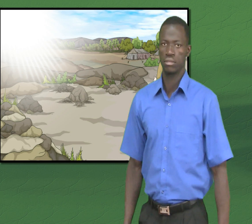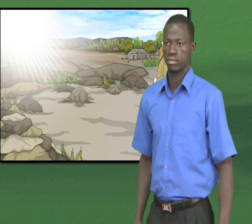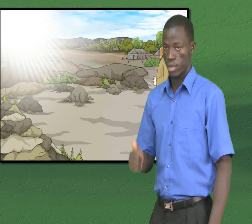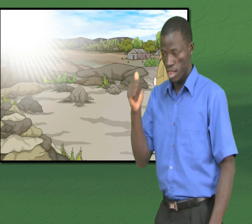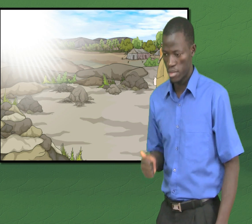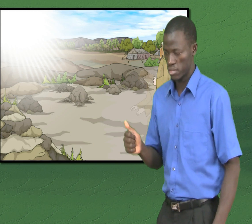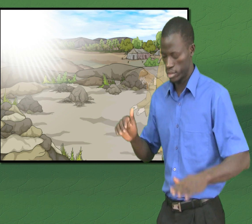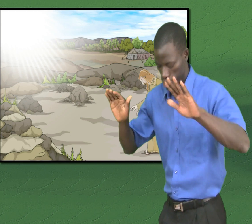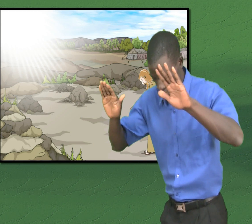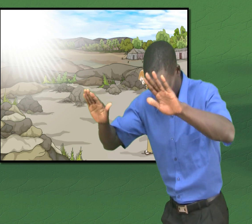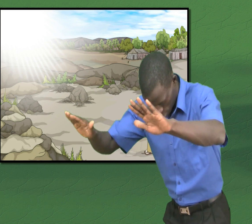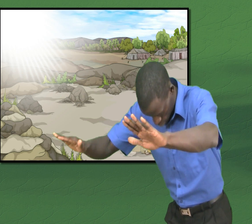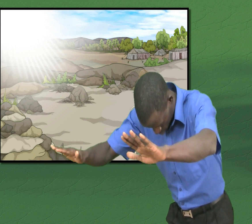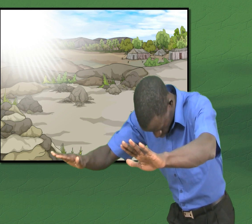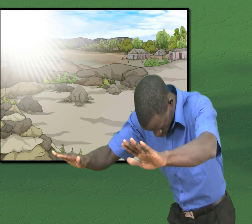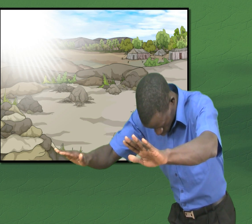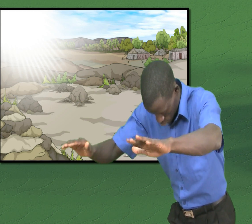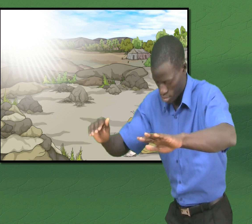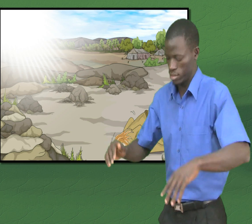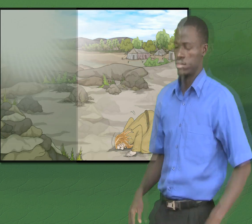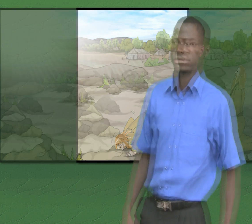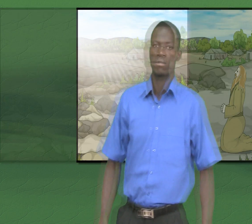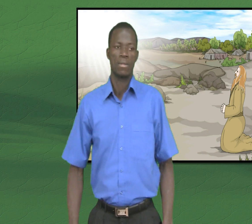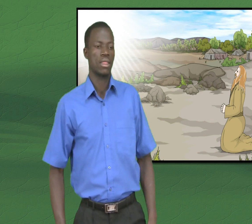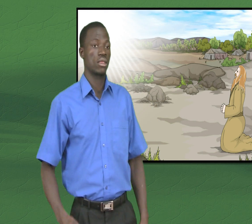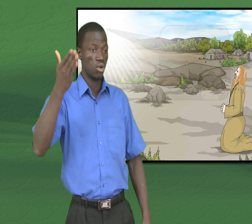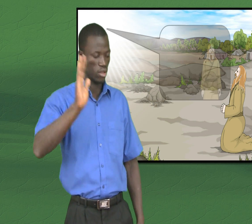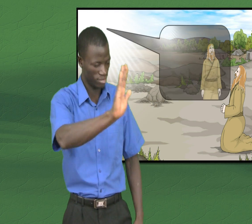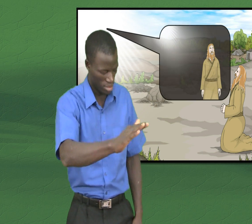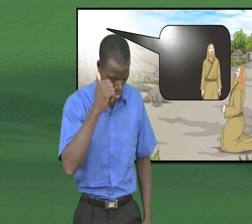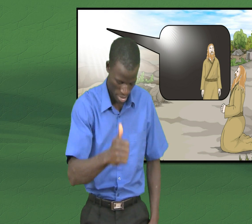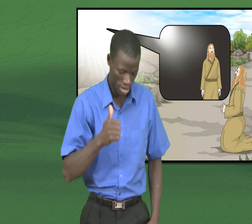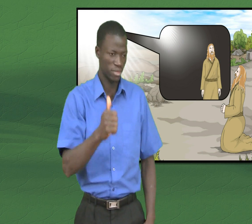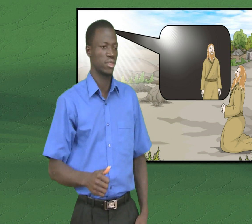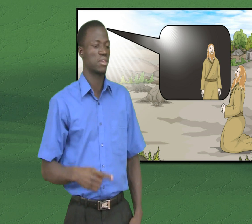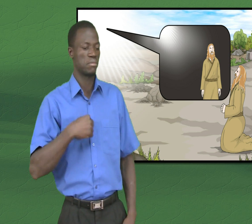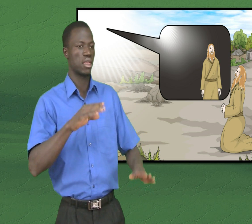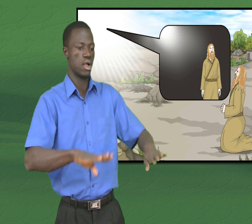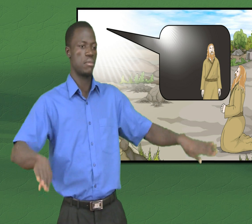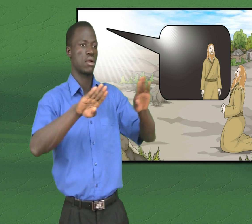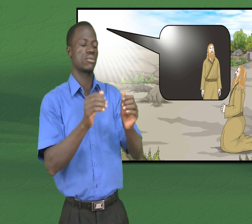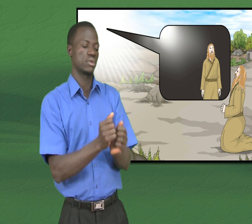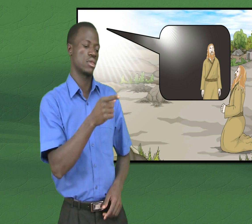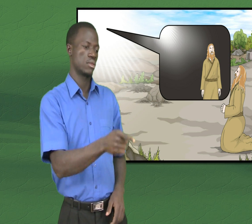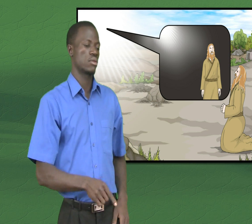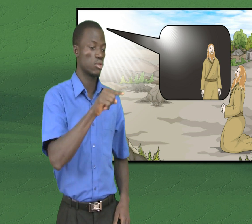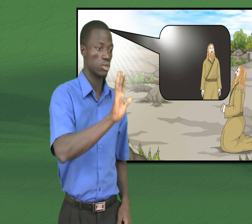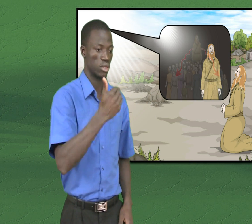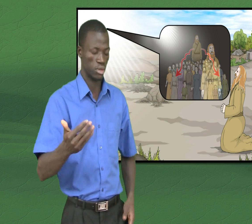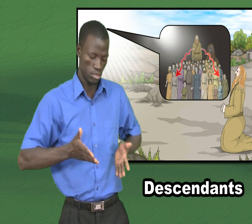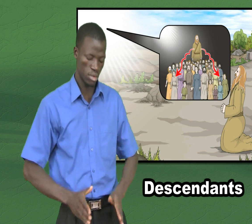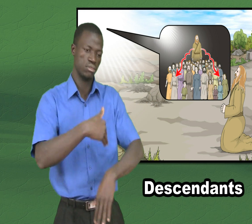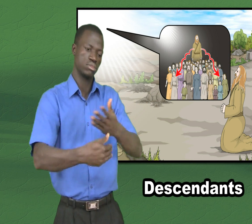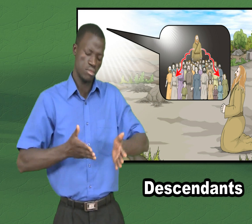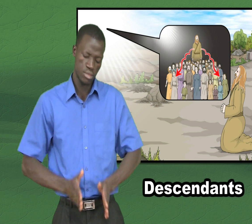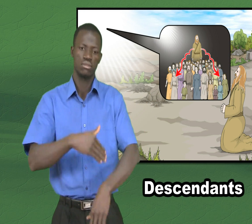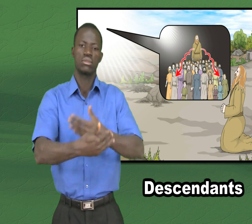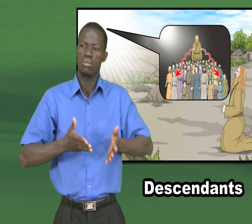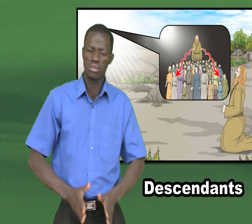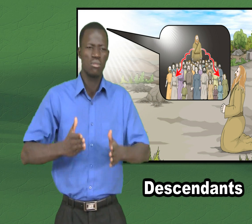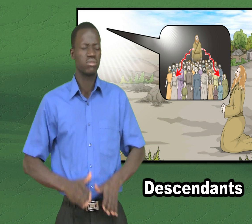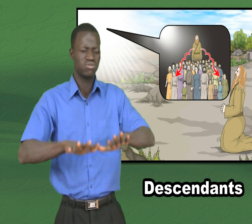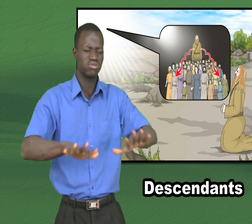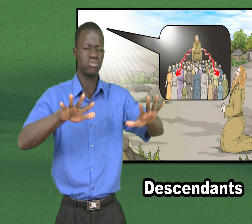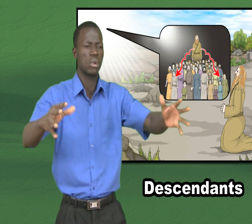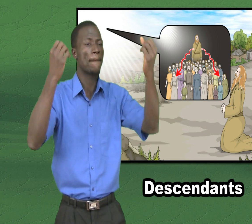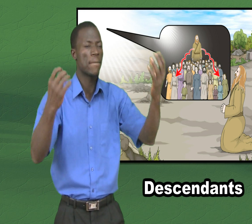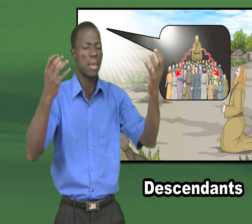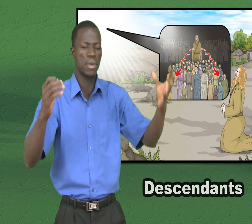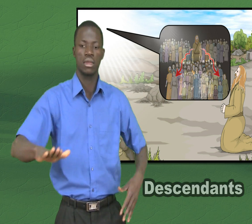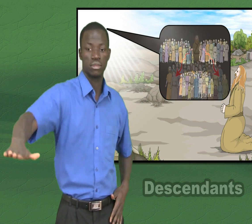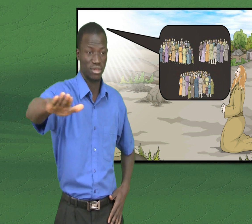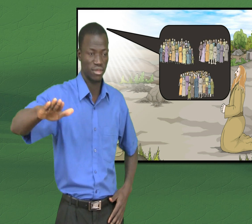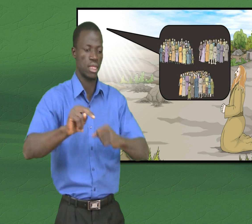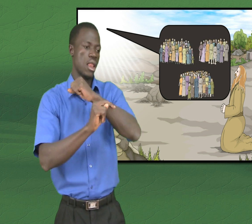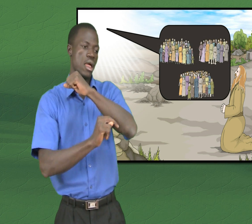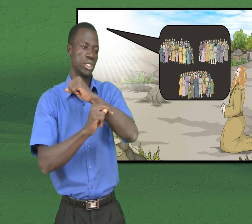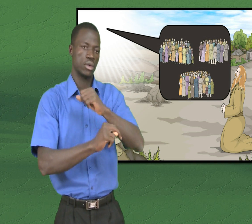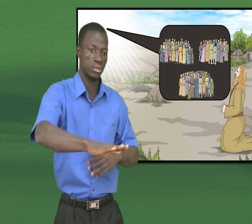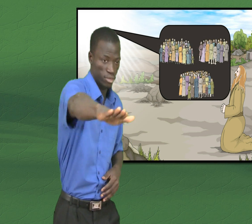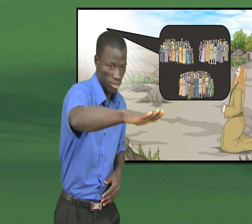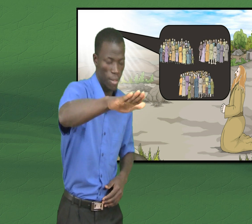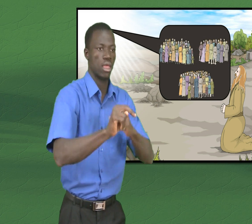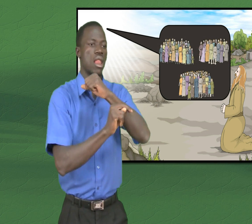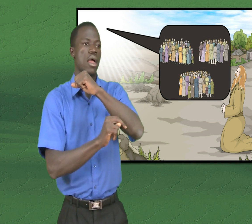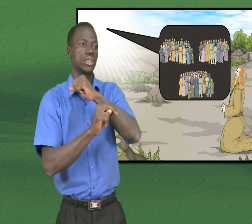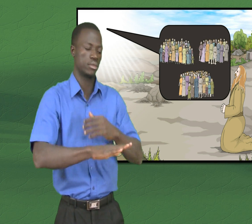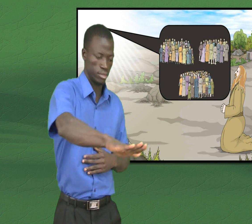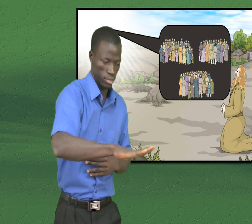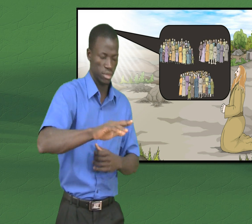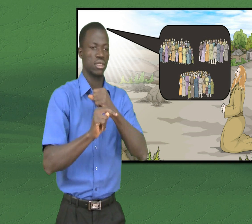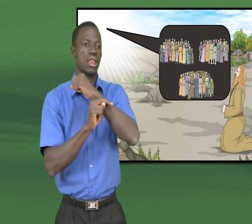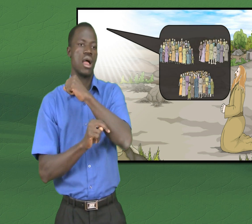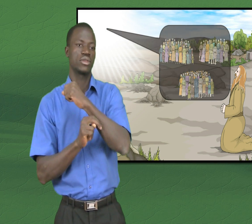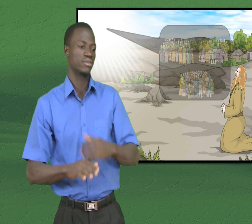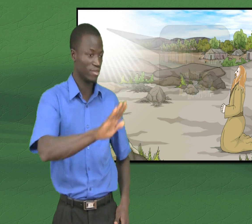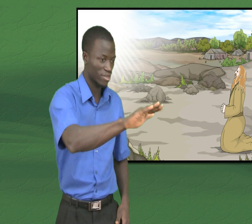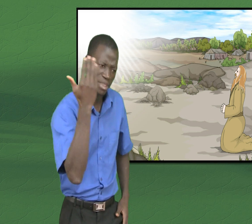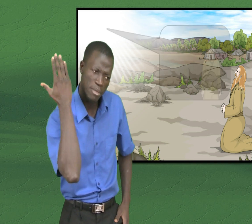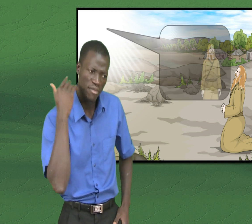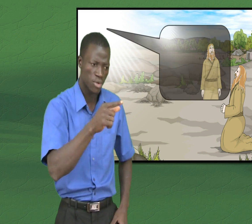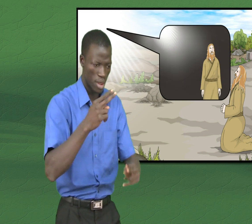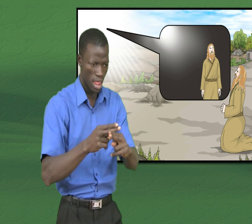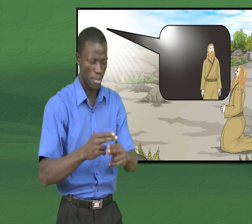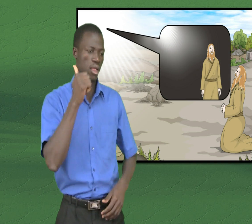Then Abram fell facedown, and God said to him, “As for Me, this is My covenant with you: You will be the father of many nations.